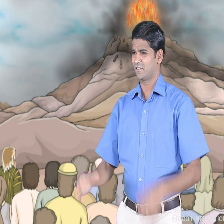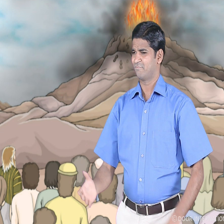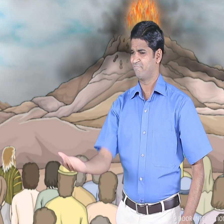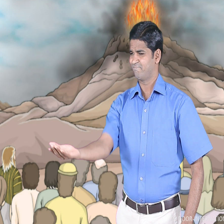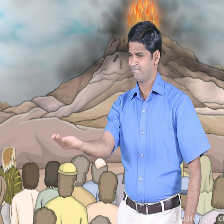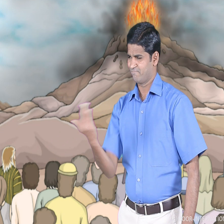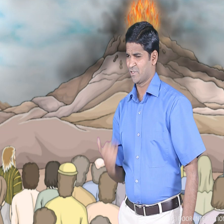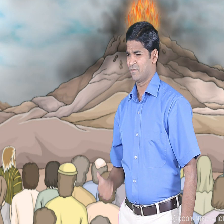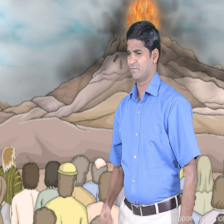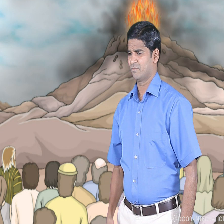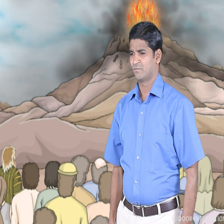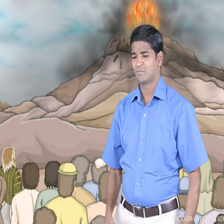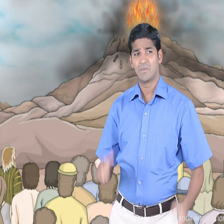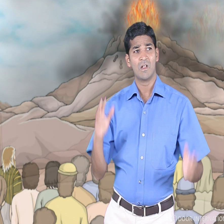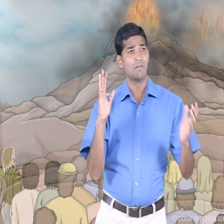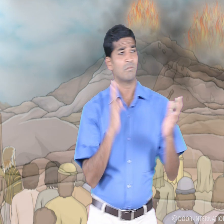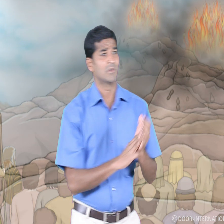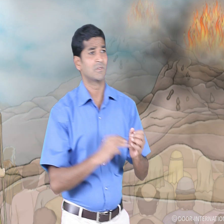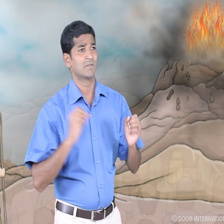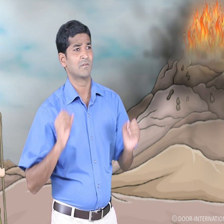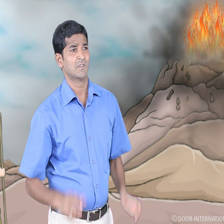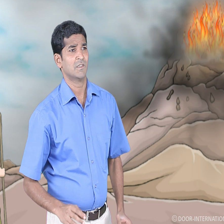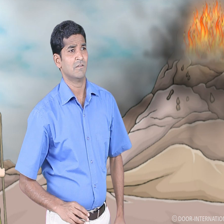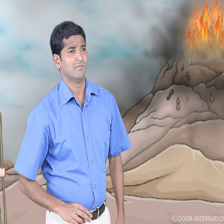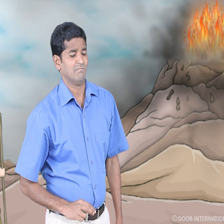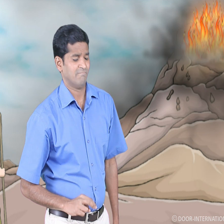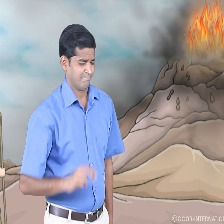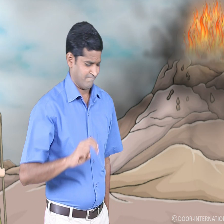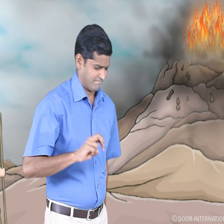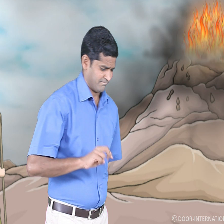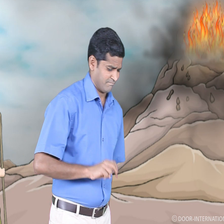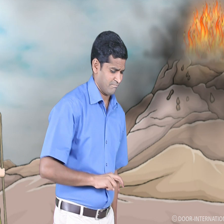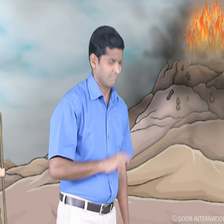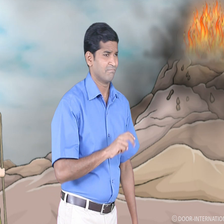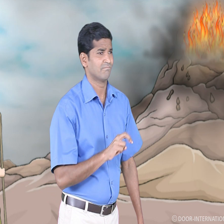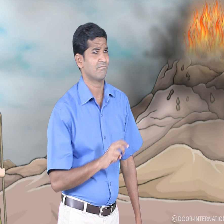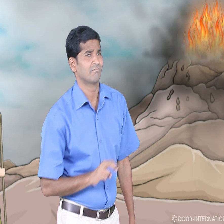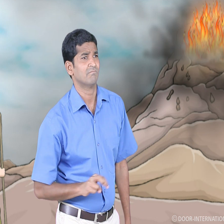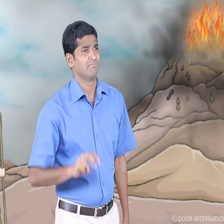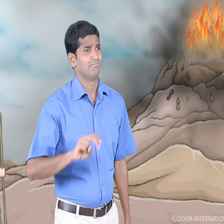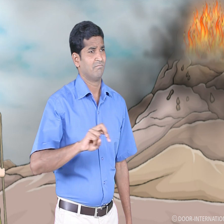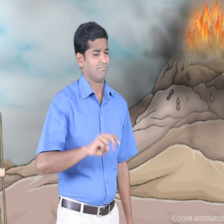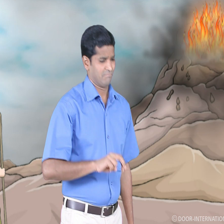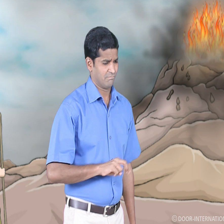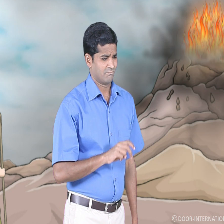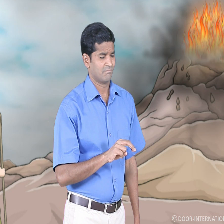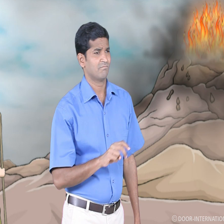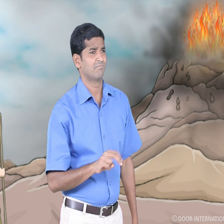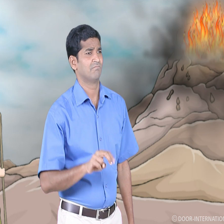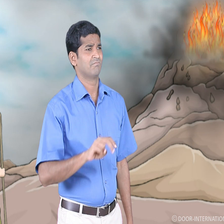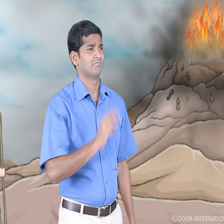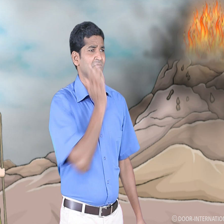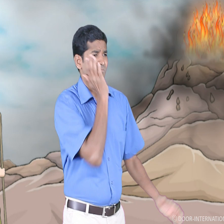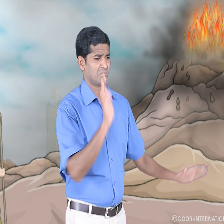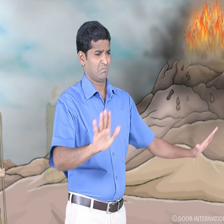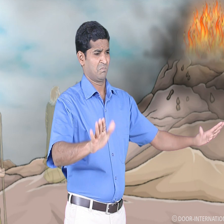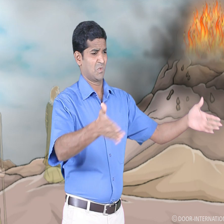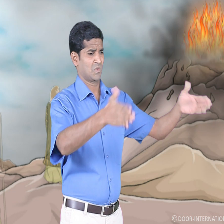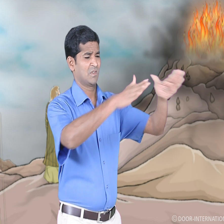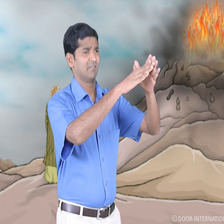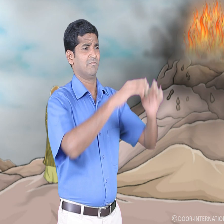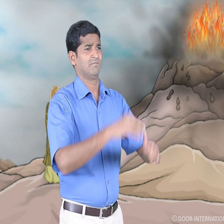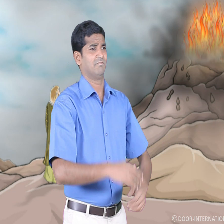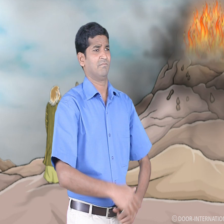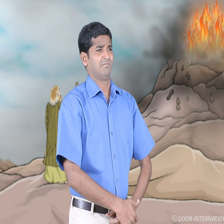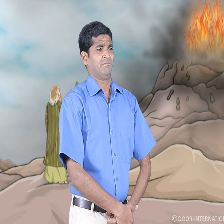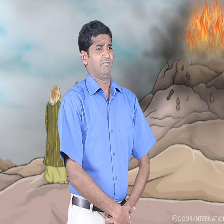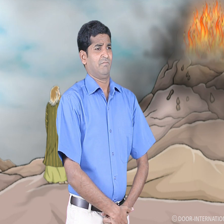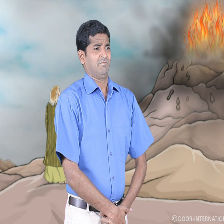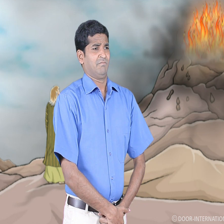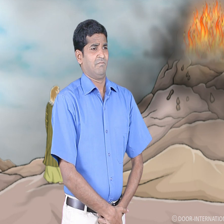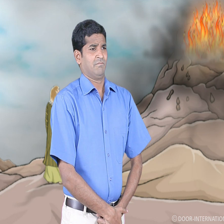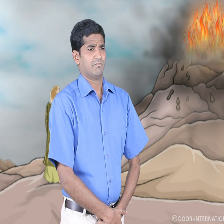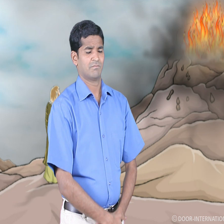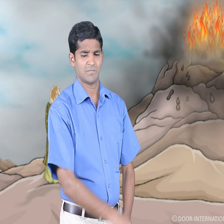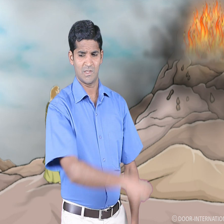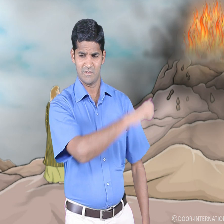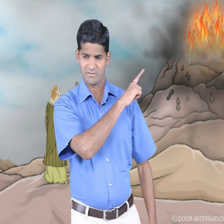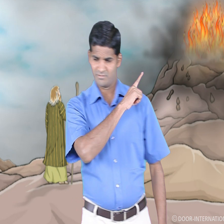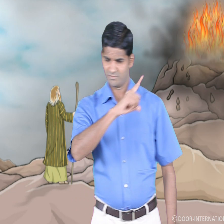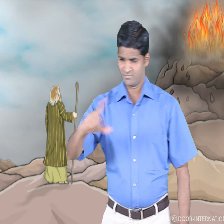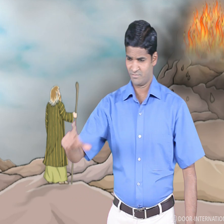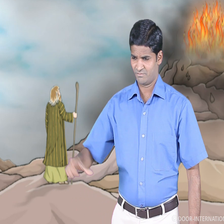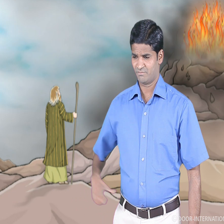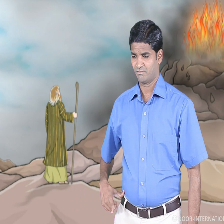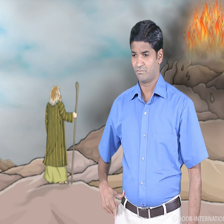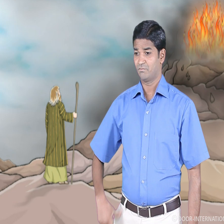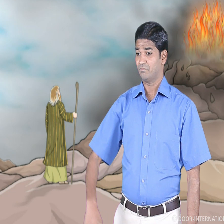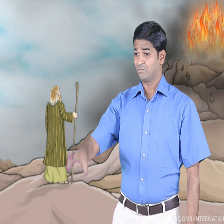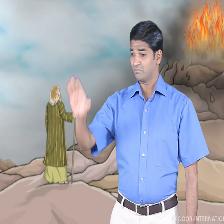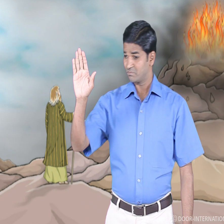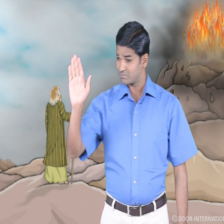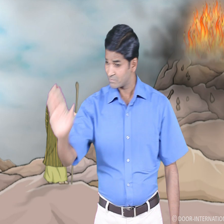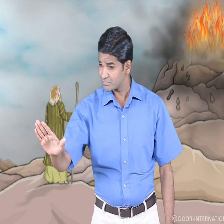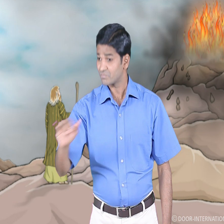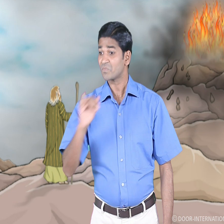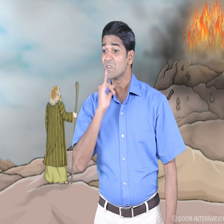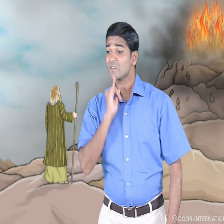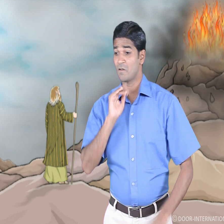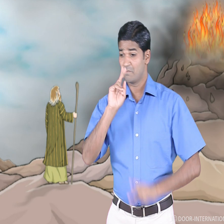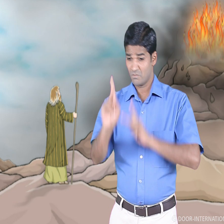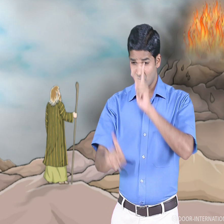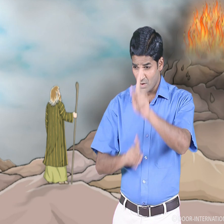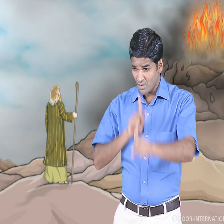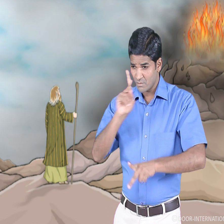The LORD descended to the top of Mount Sinai and called Moses to the summit.